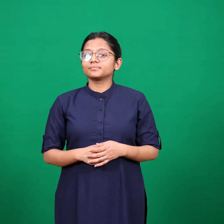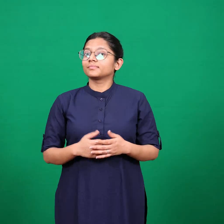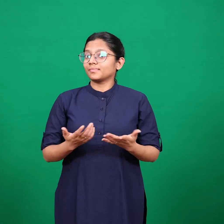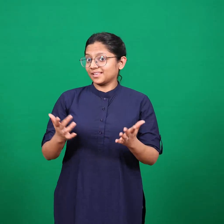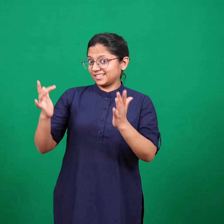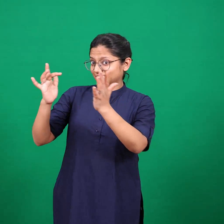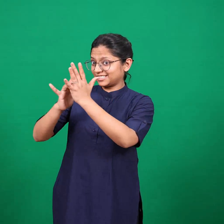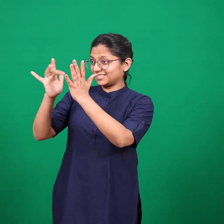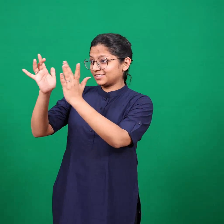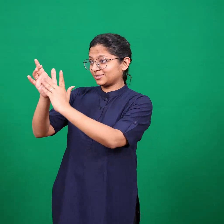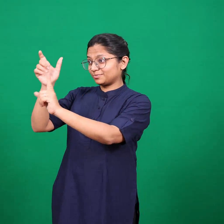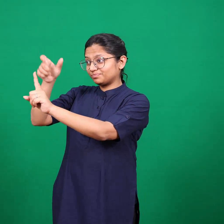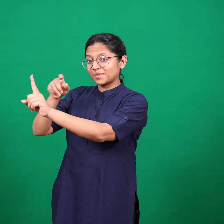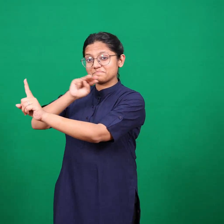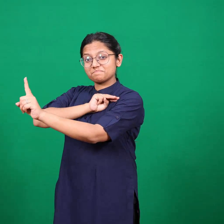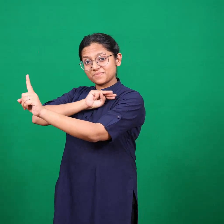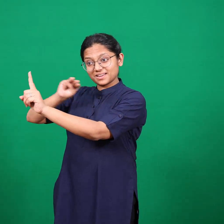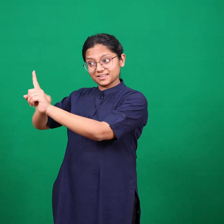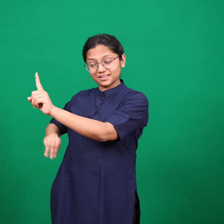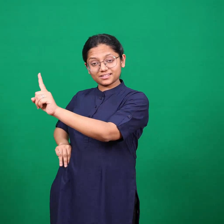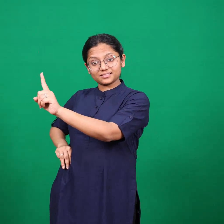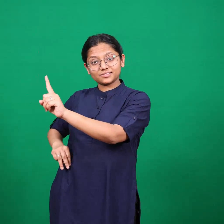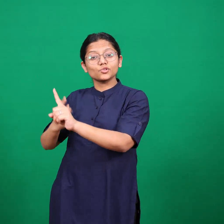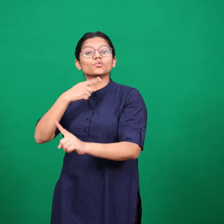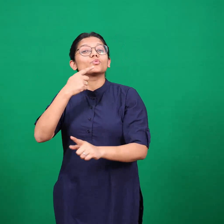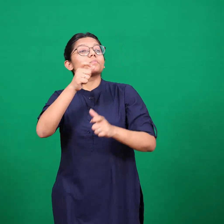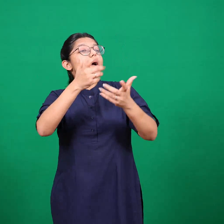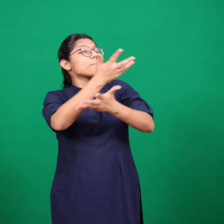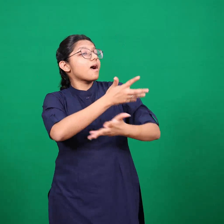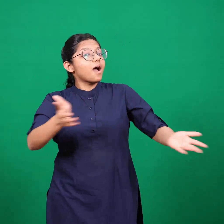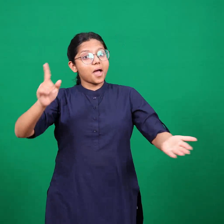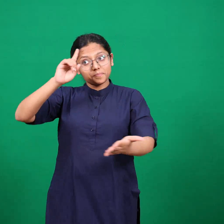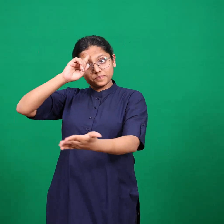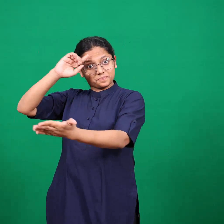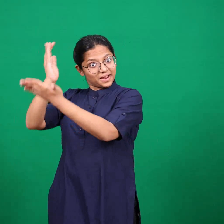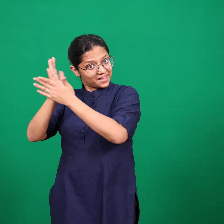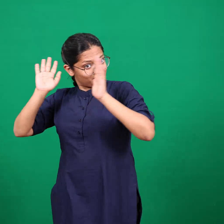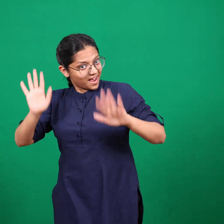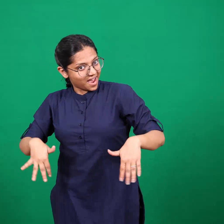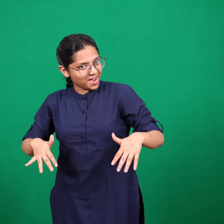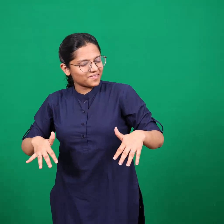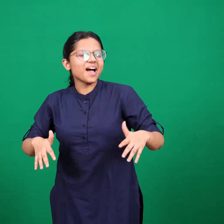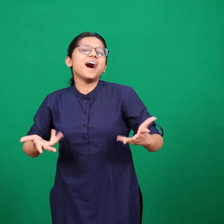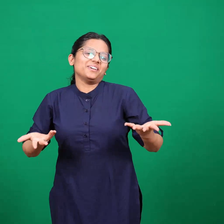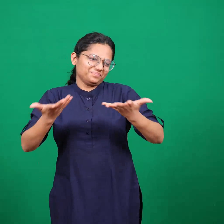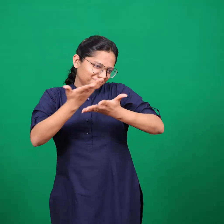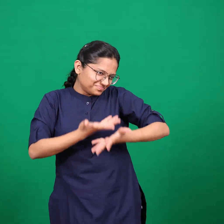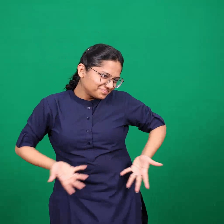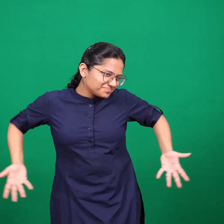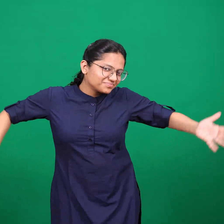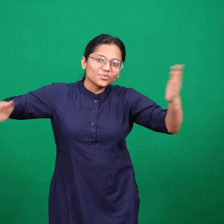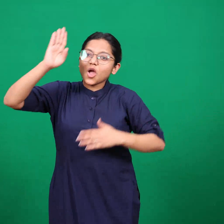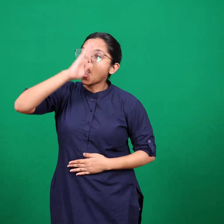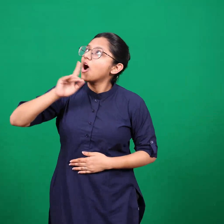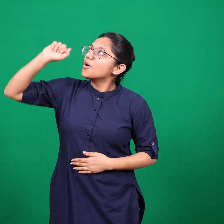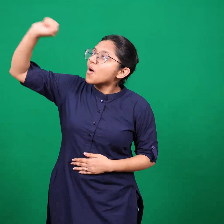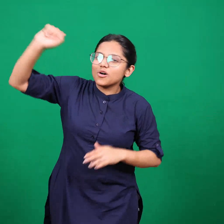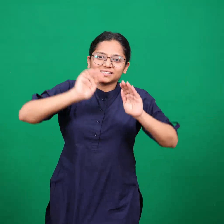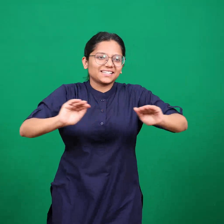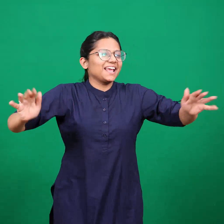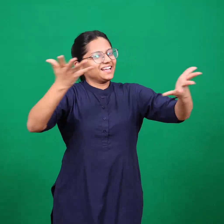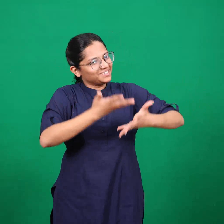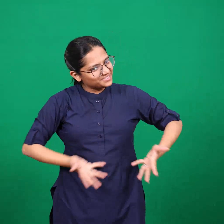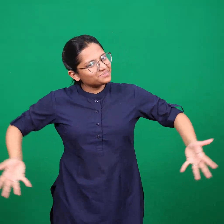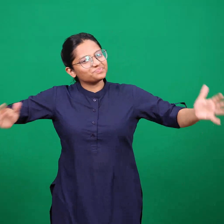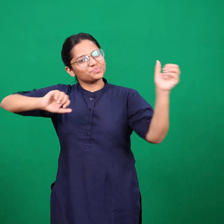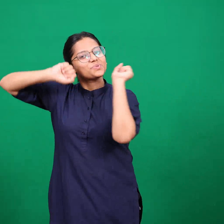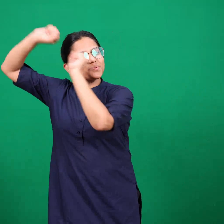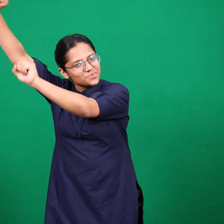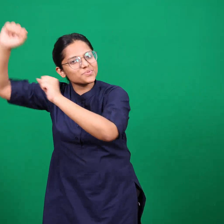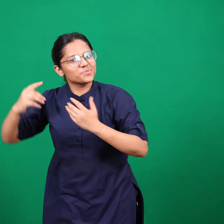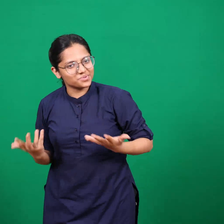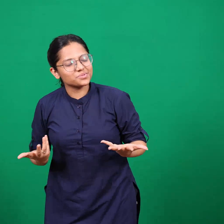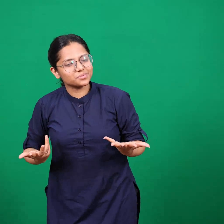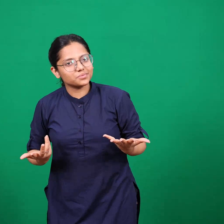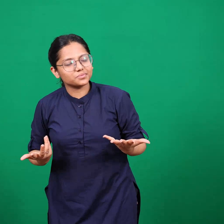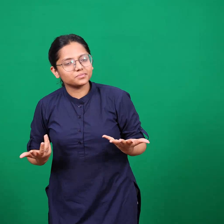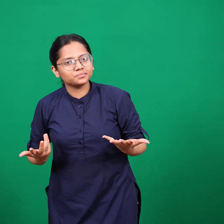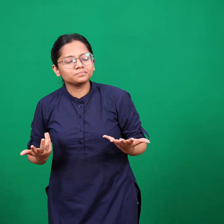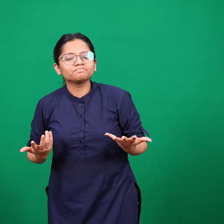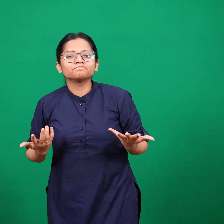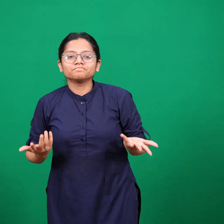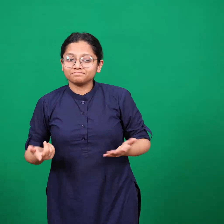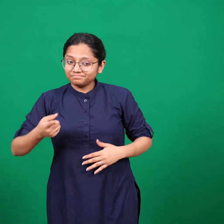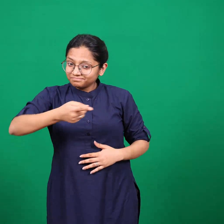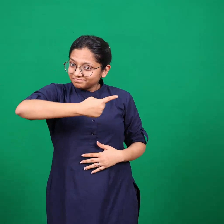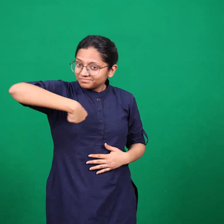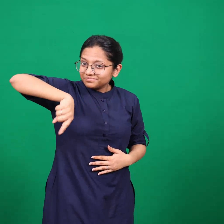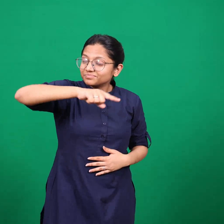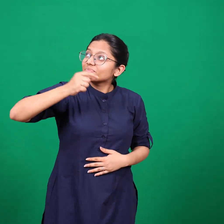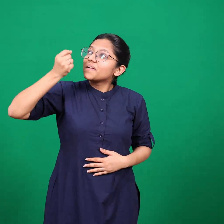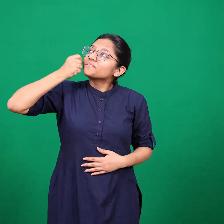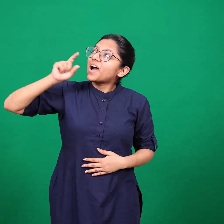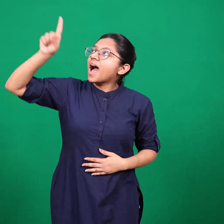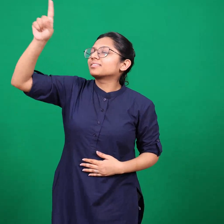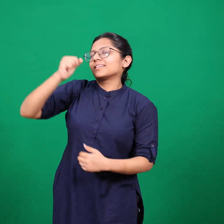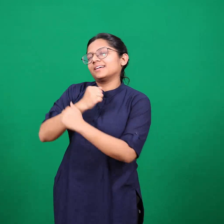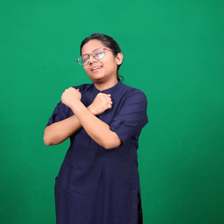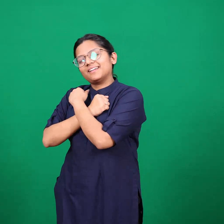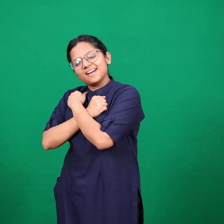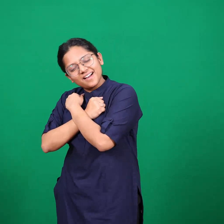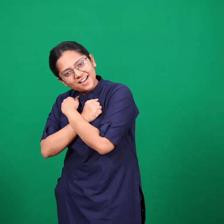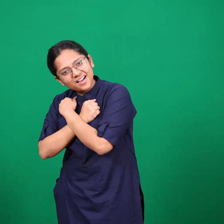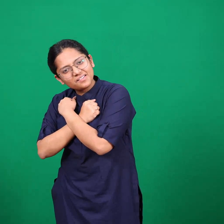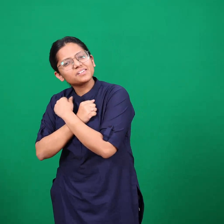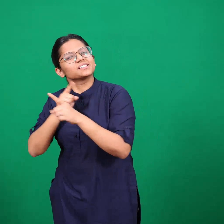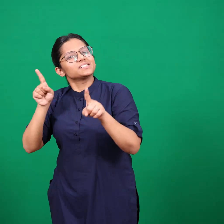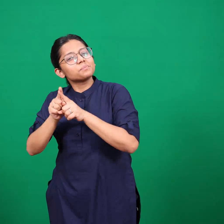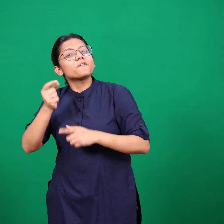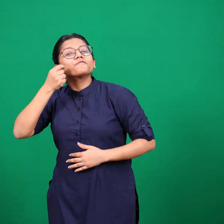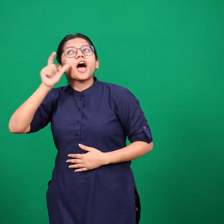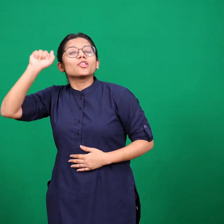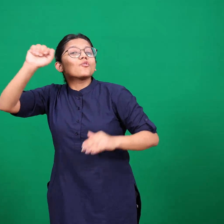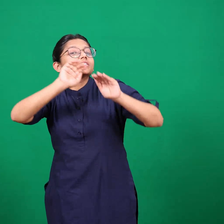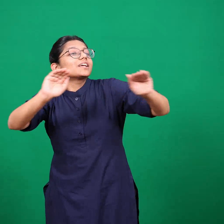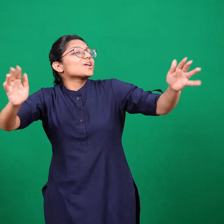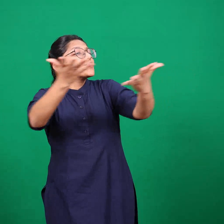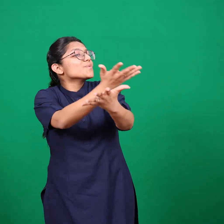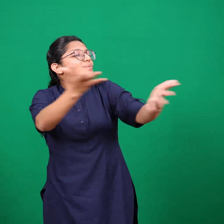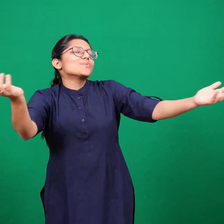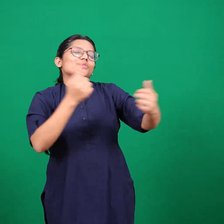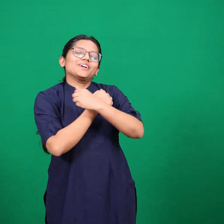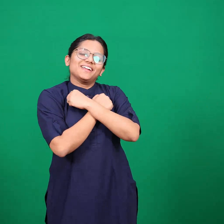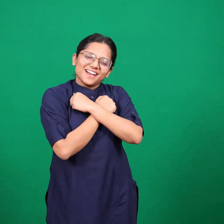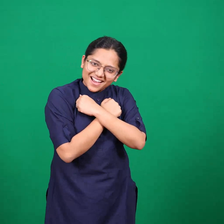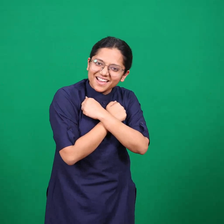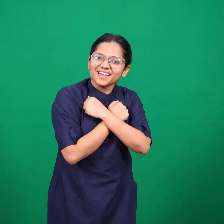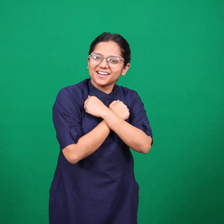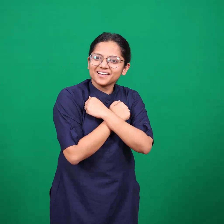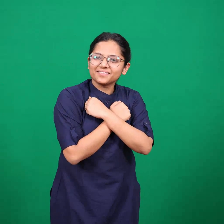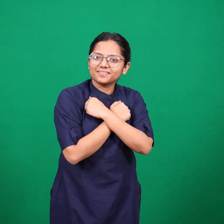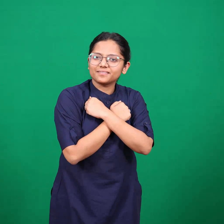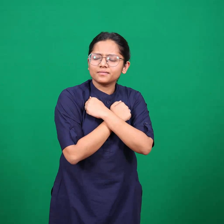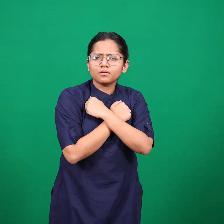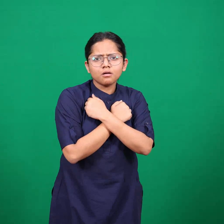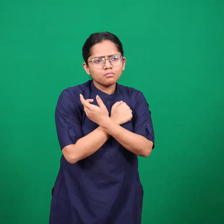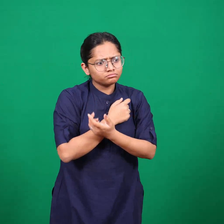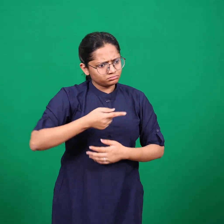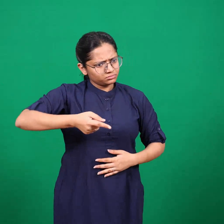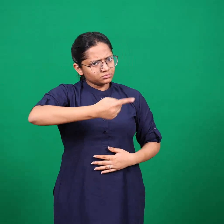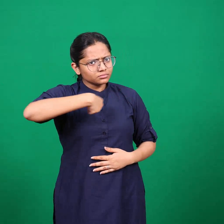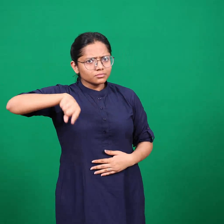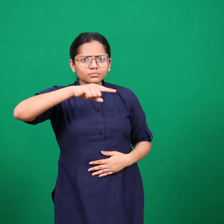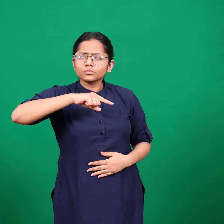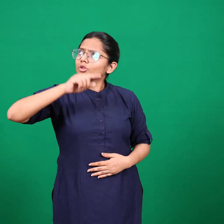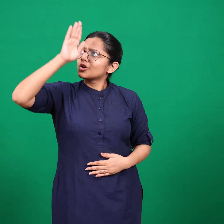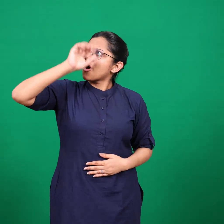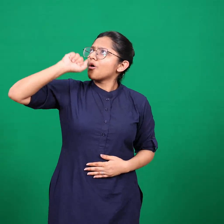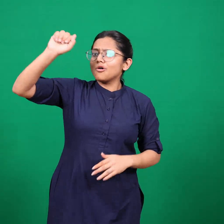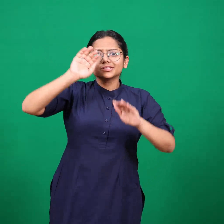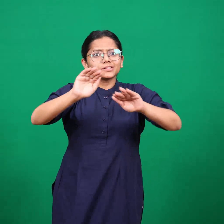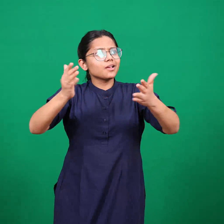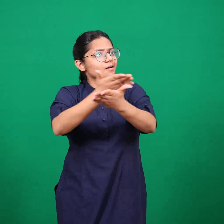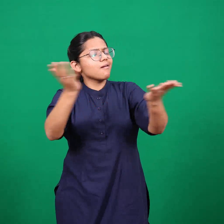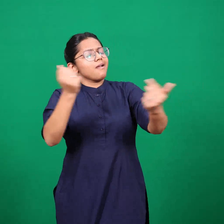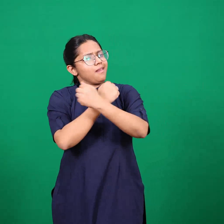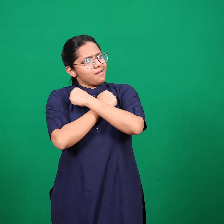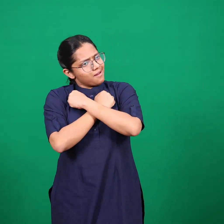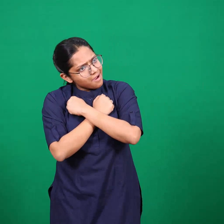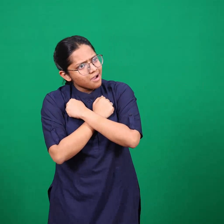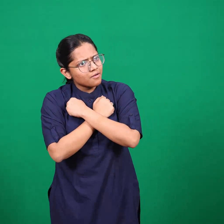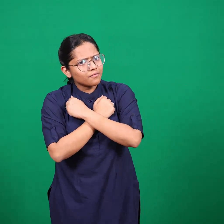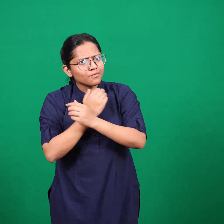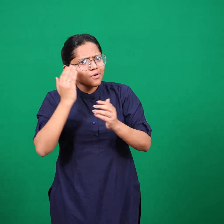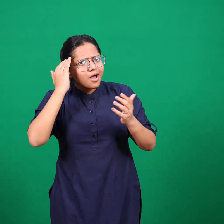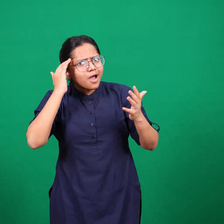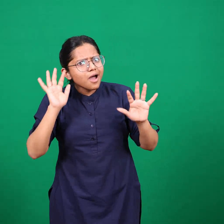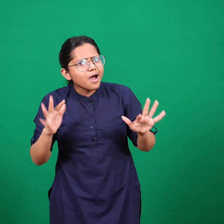Everyone who believes that Jesus is the Christ has been born of God, and everyone who loves the Father also loves those born of Him.